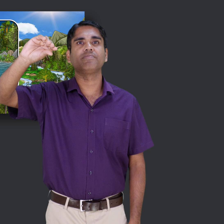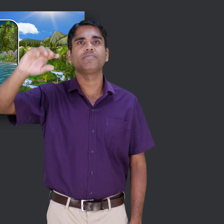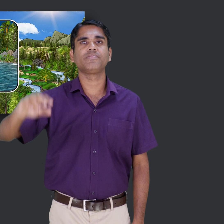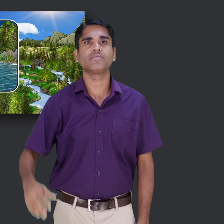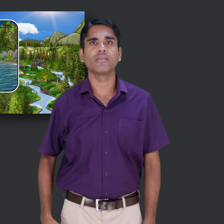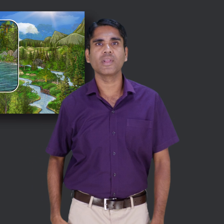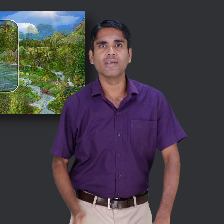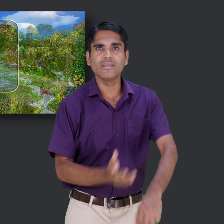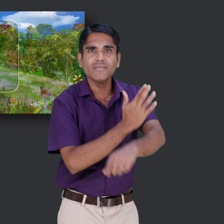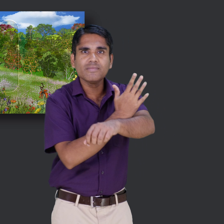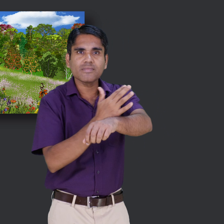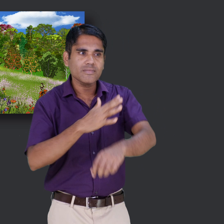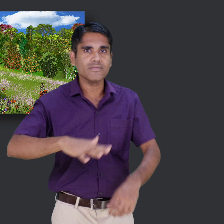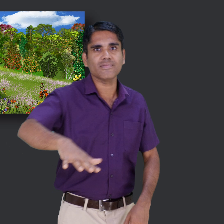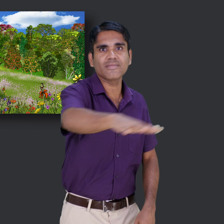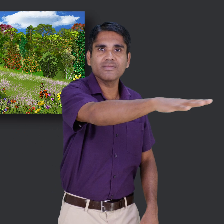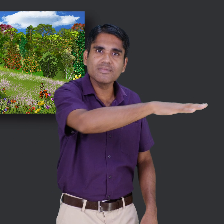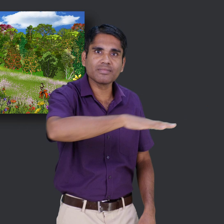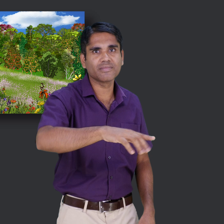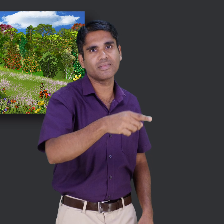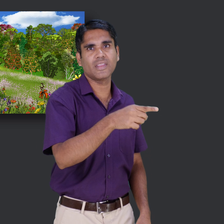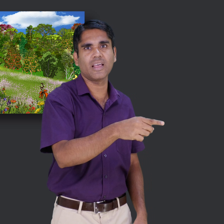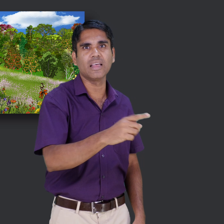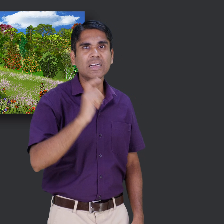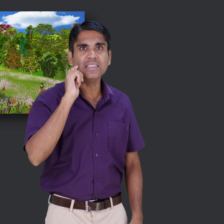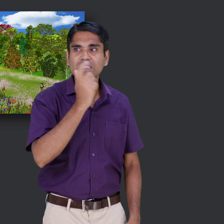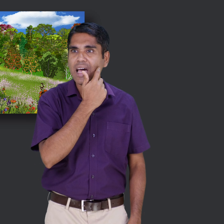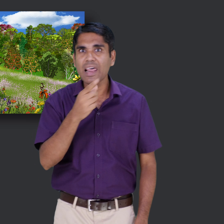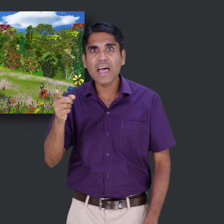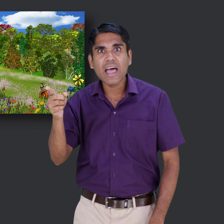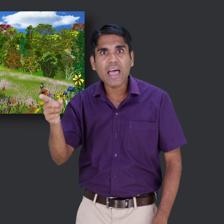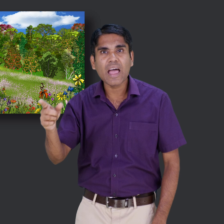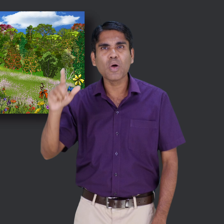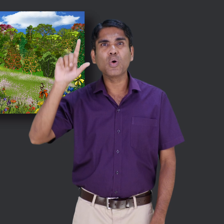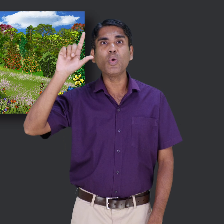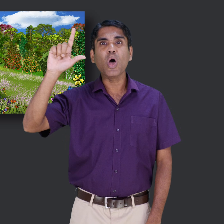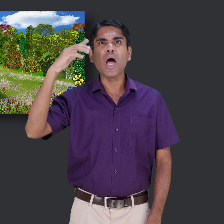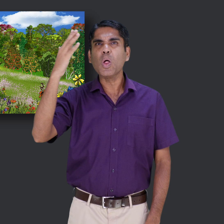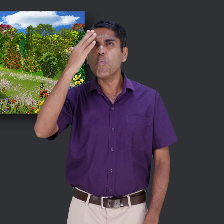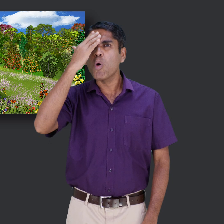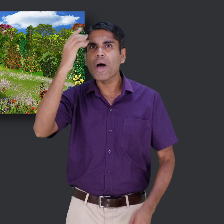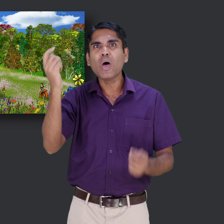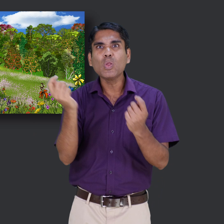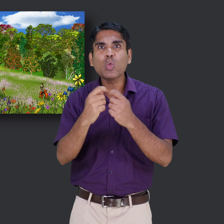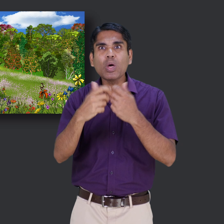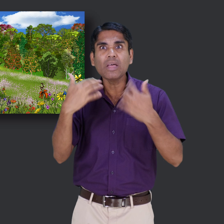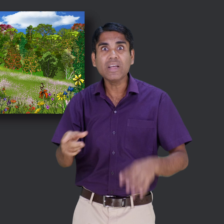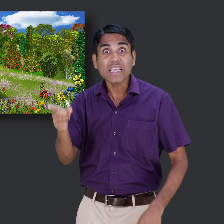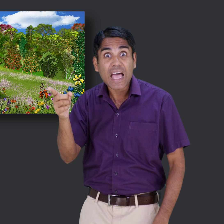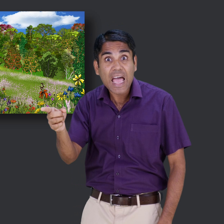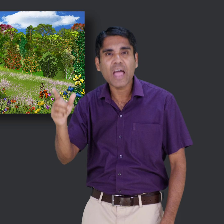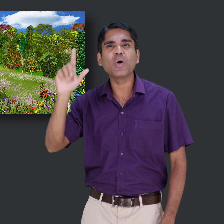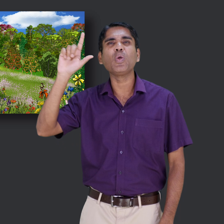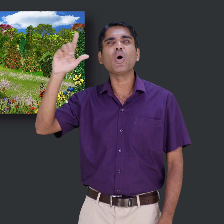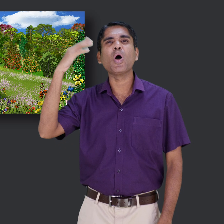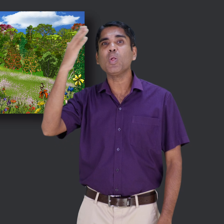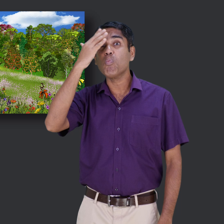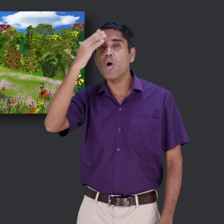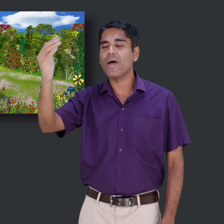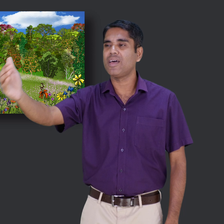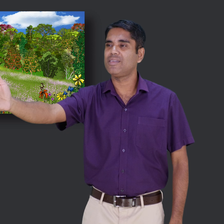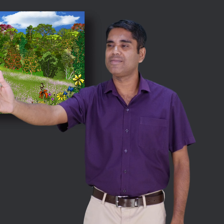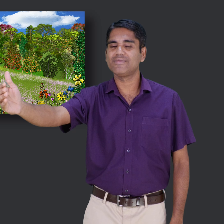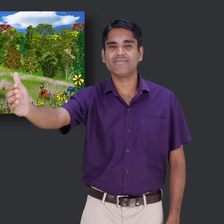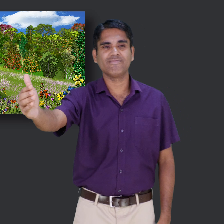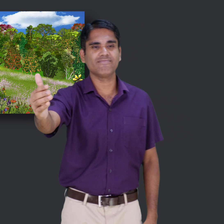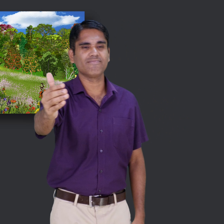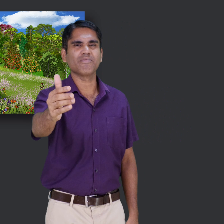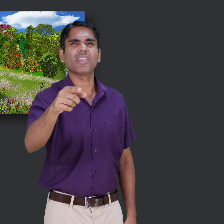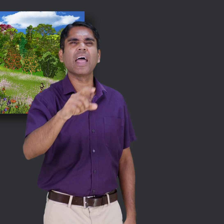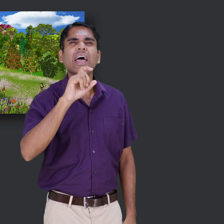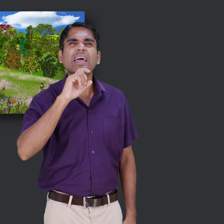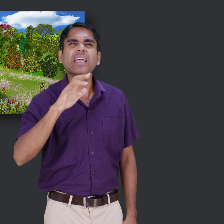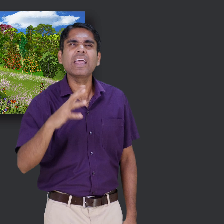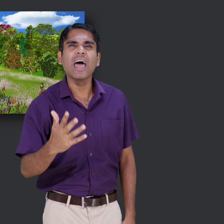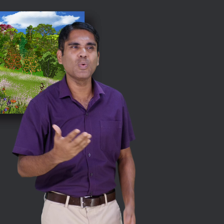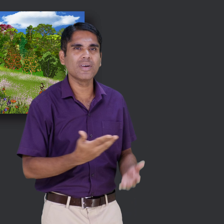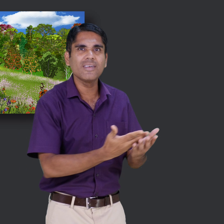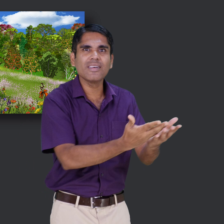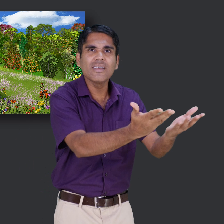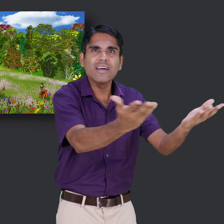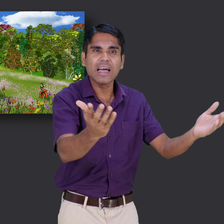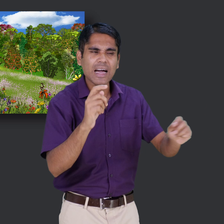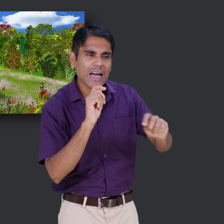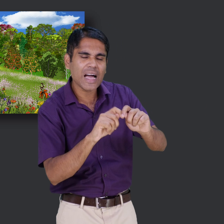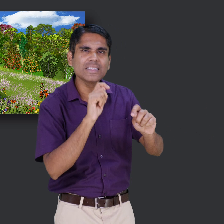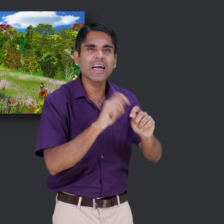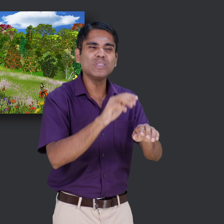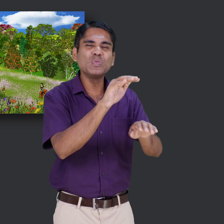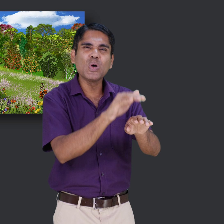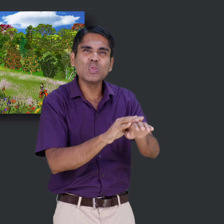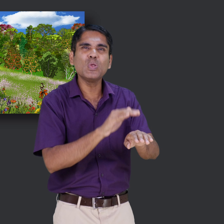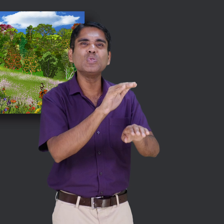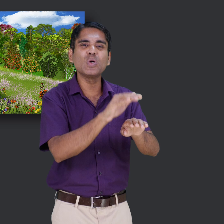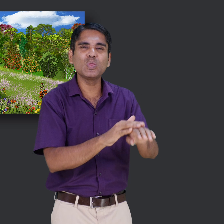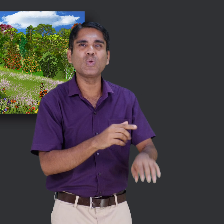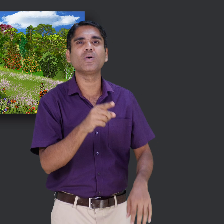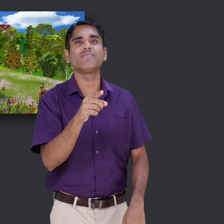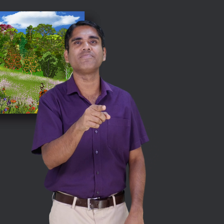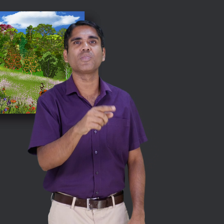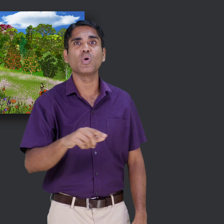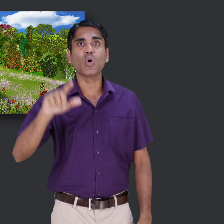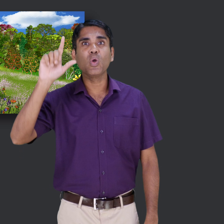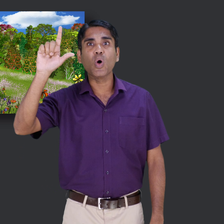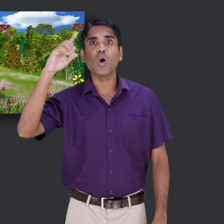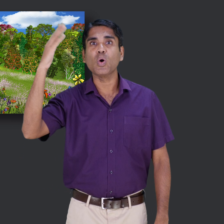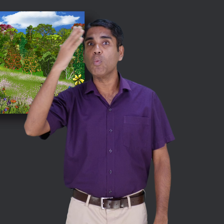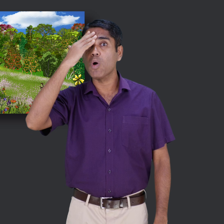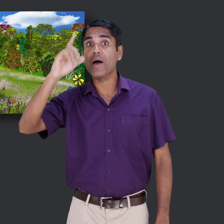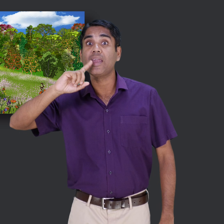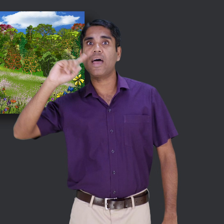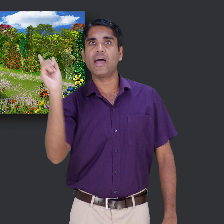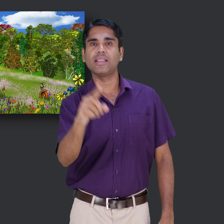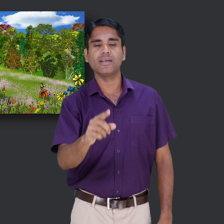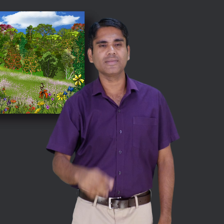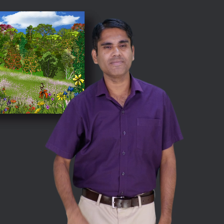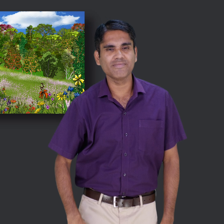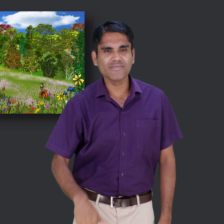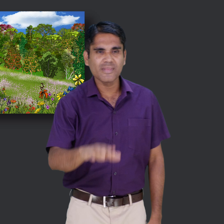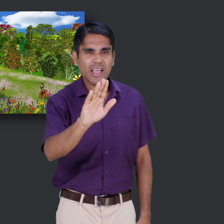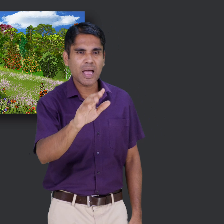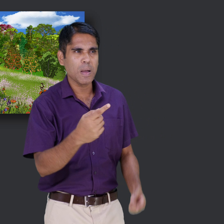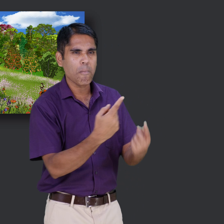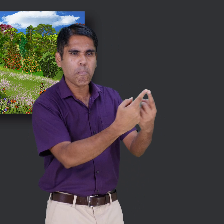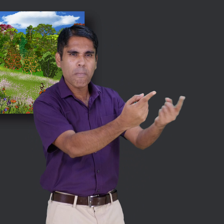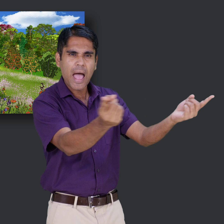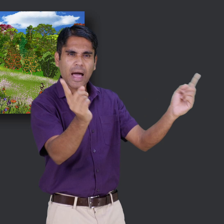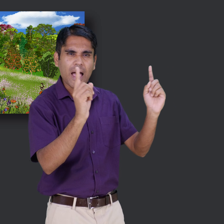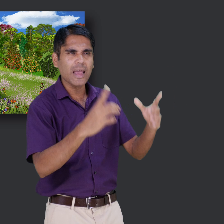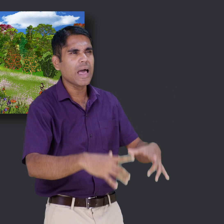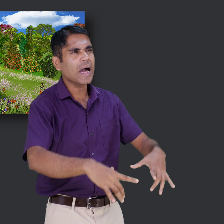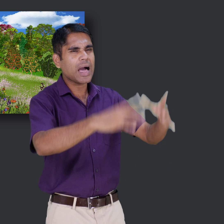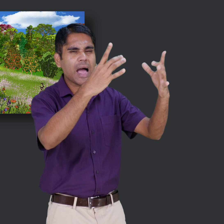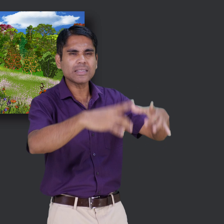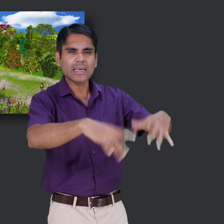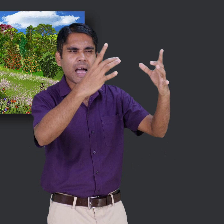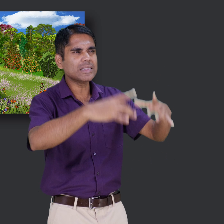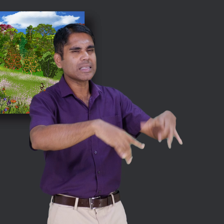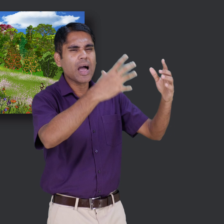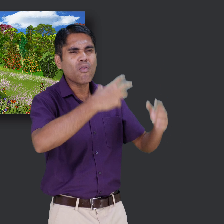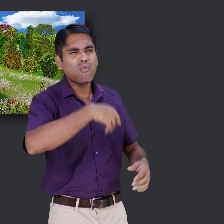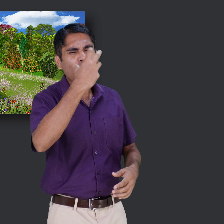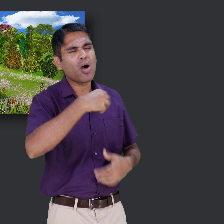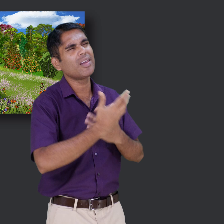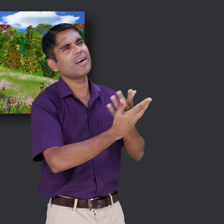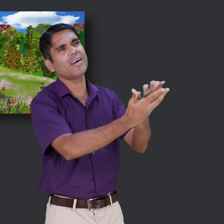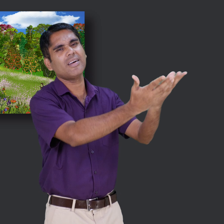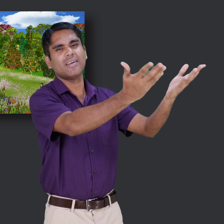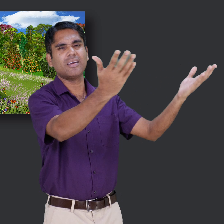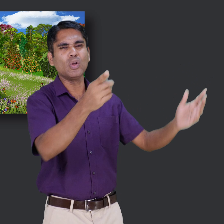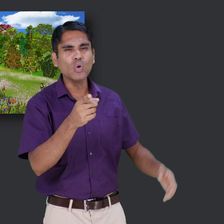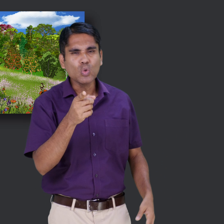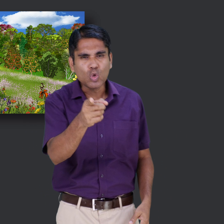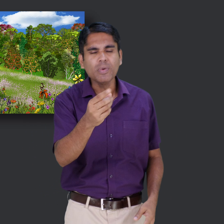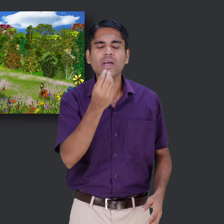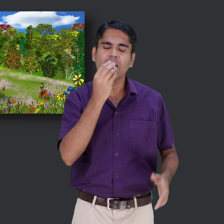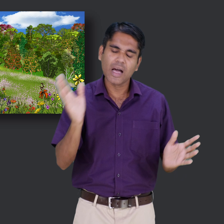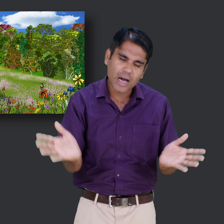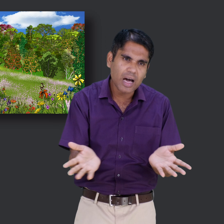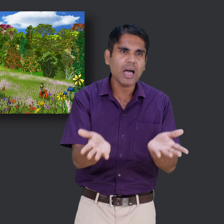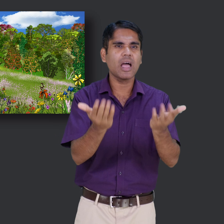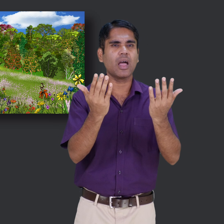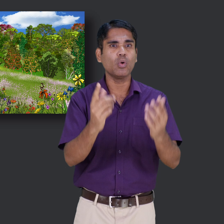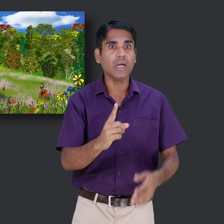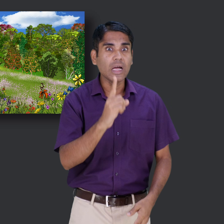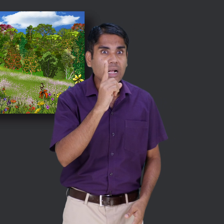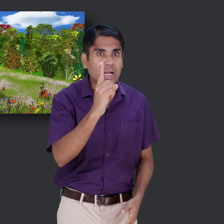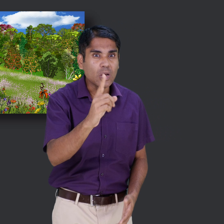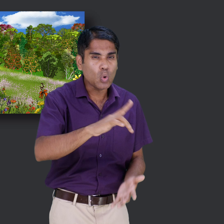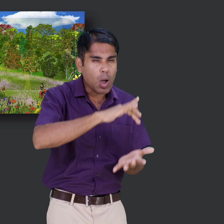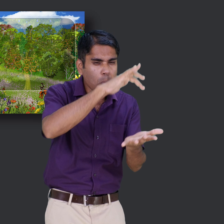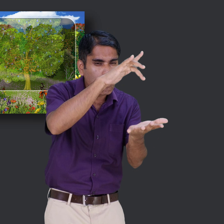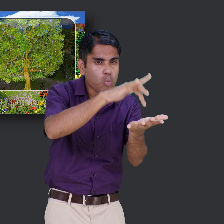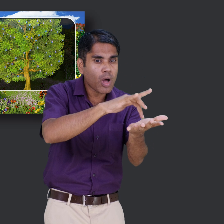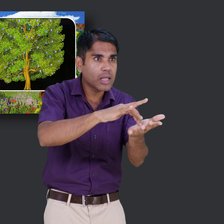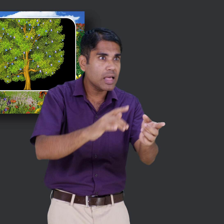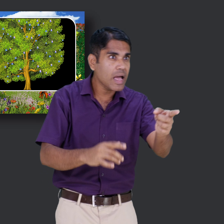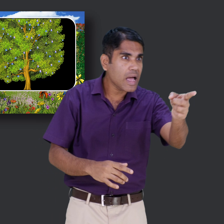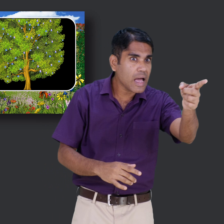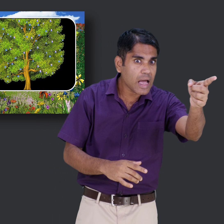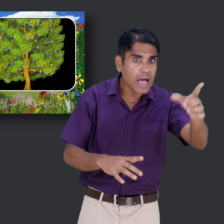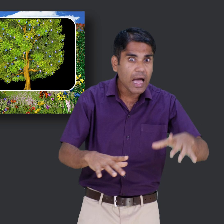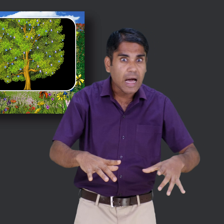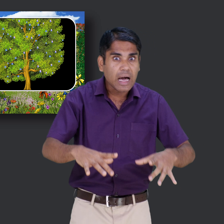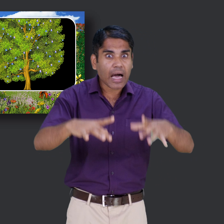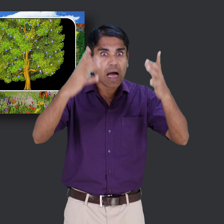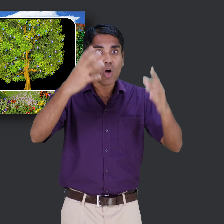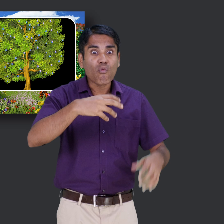Then the LORD God took the man and placed him in the Garden of Eden to cultivate and keep it.